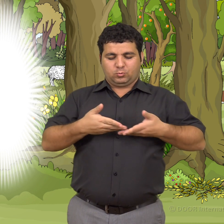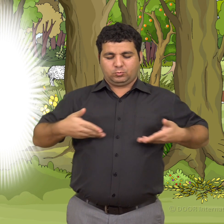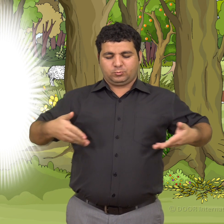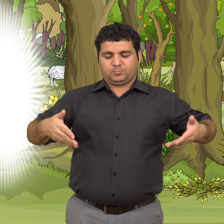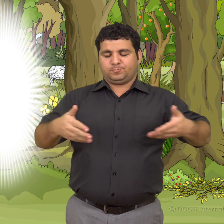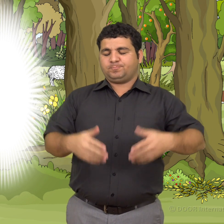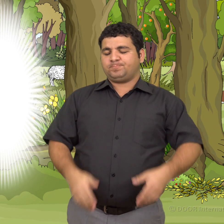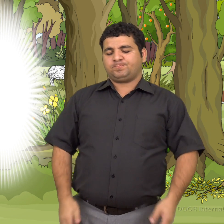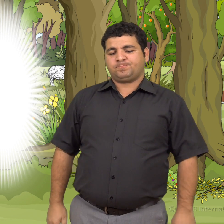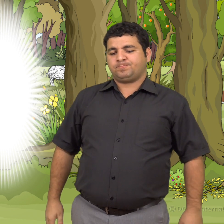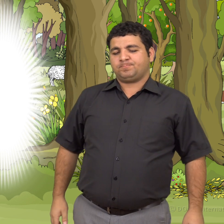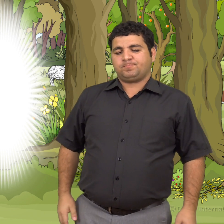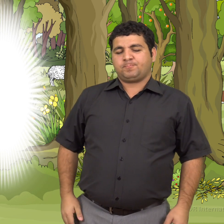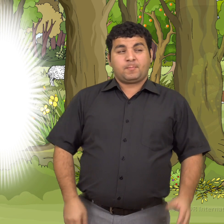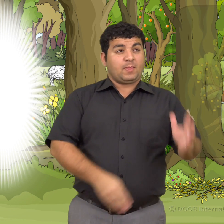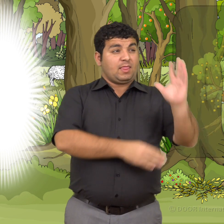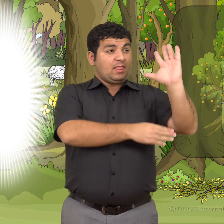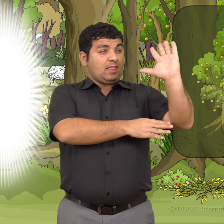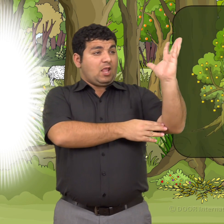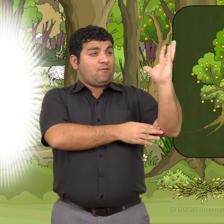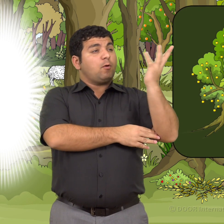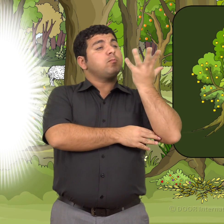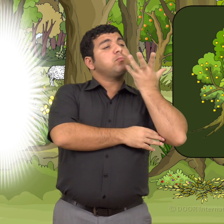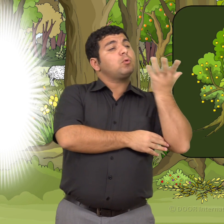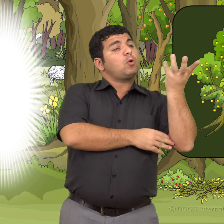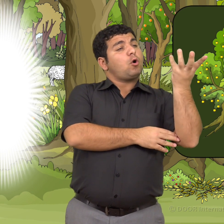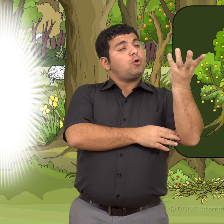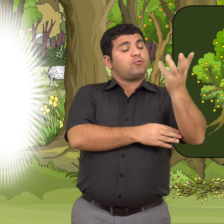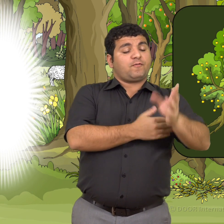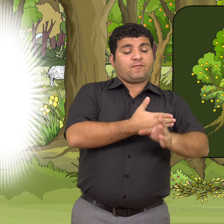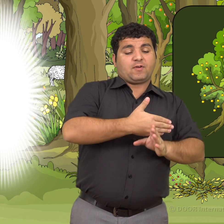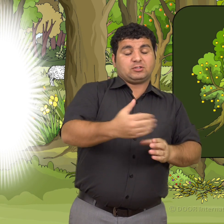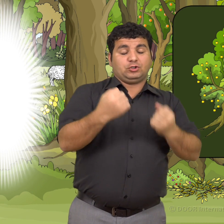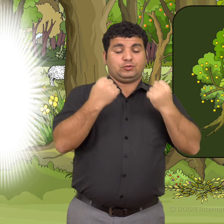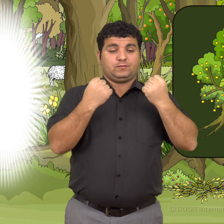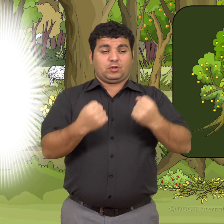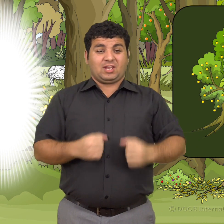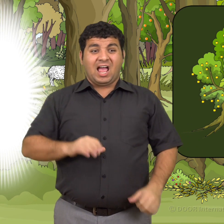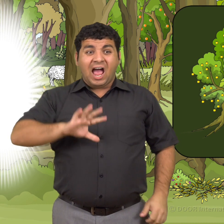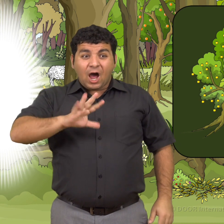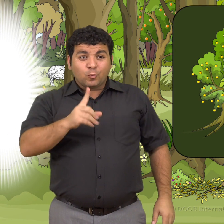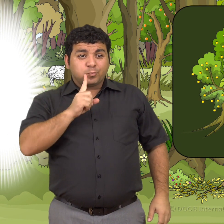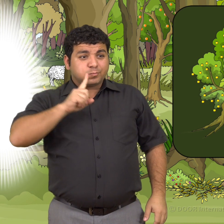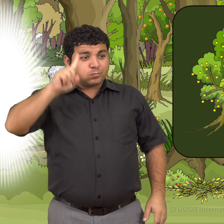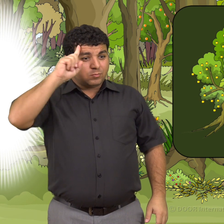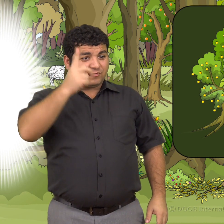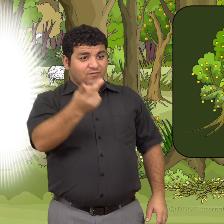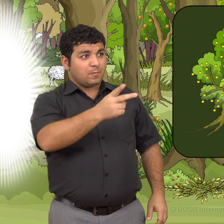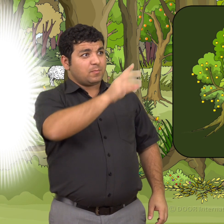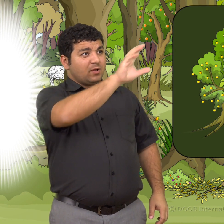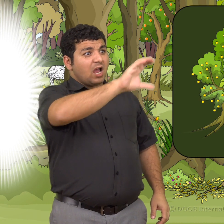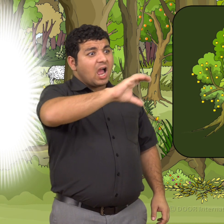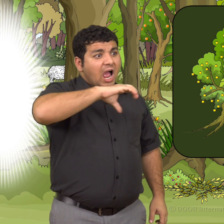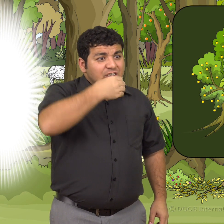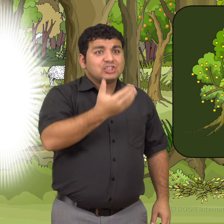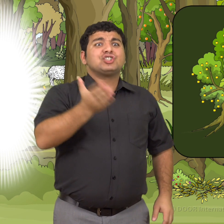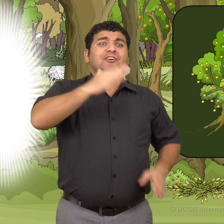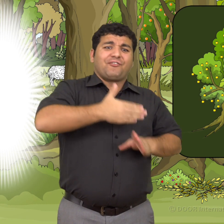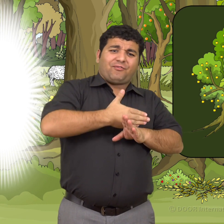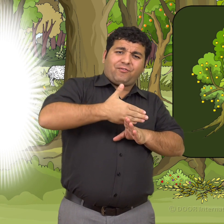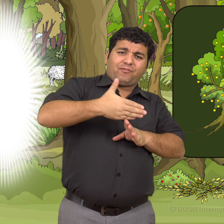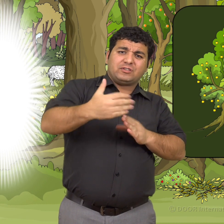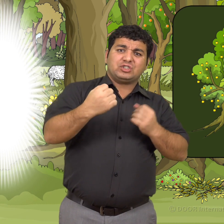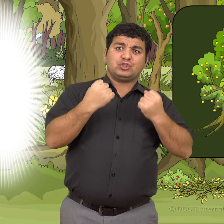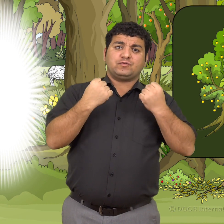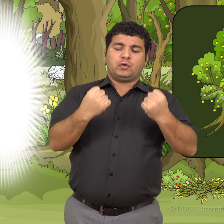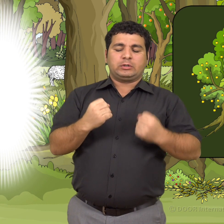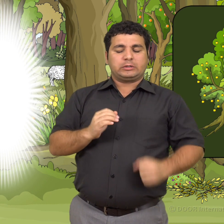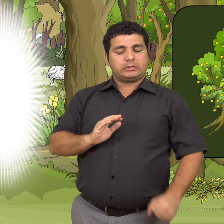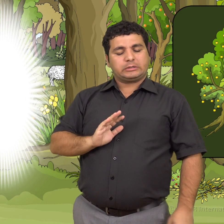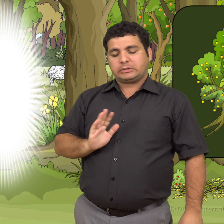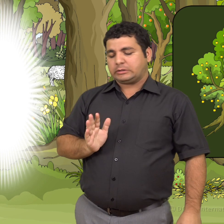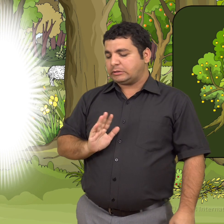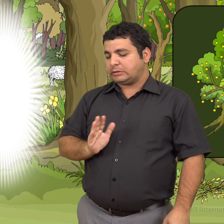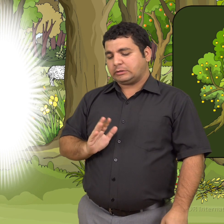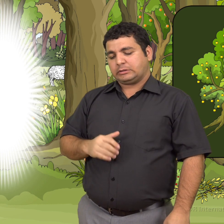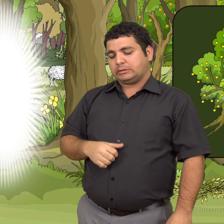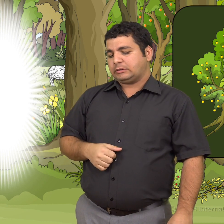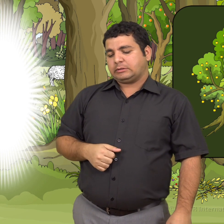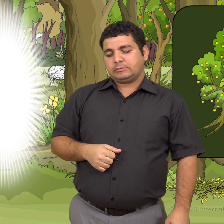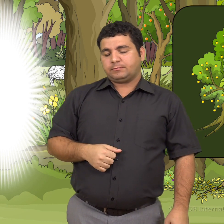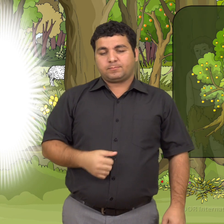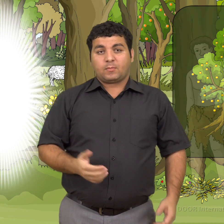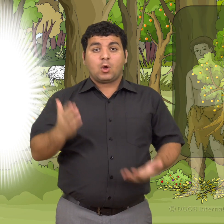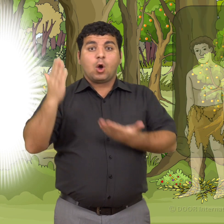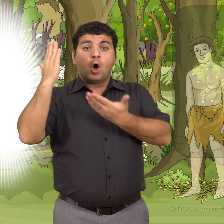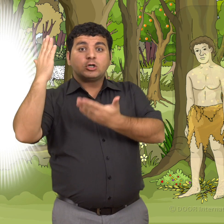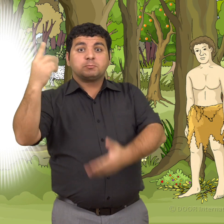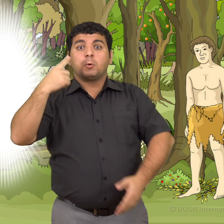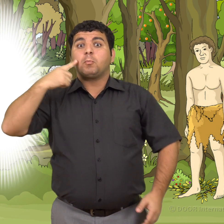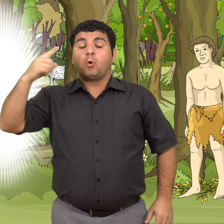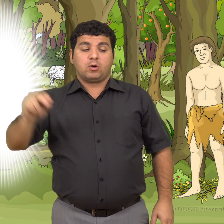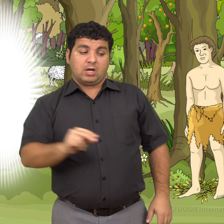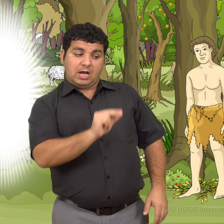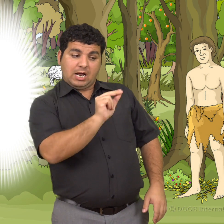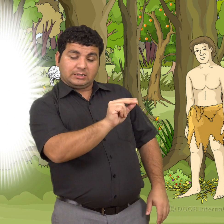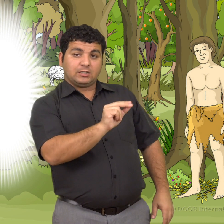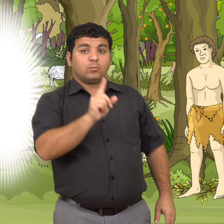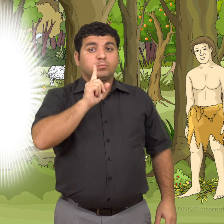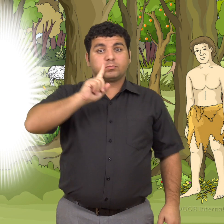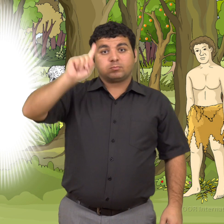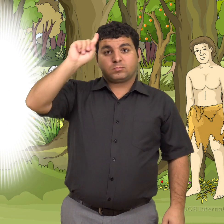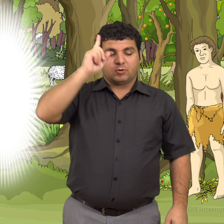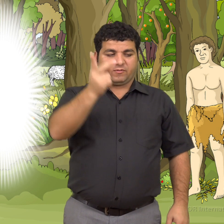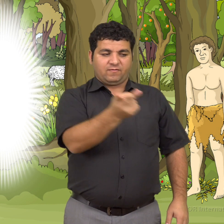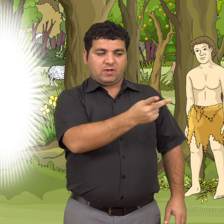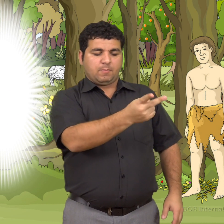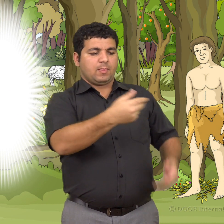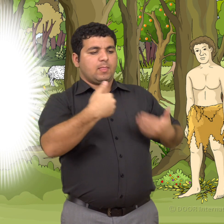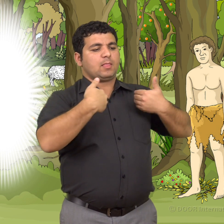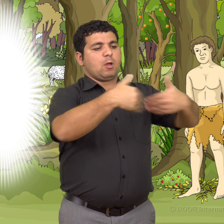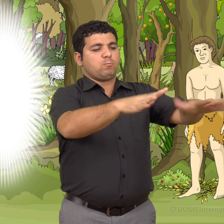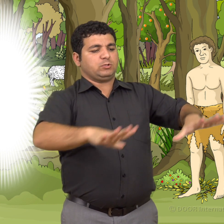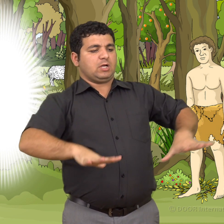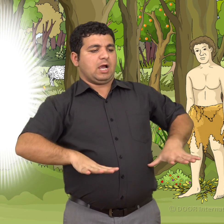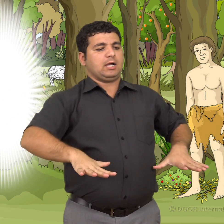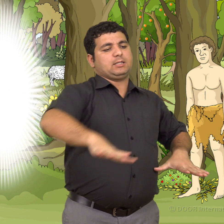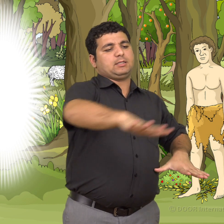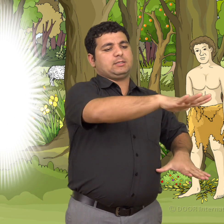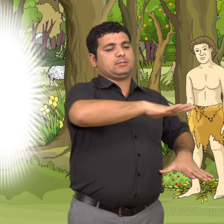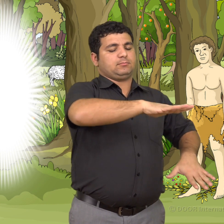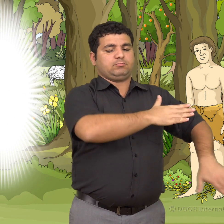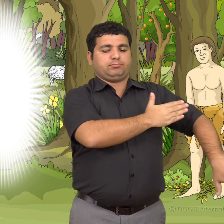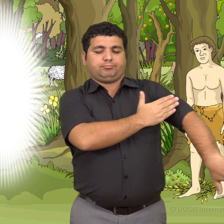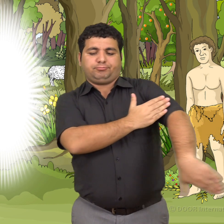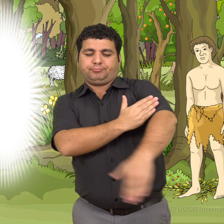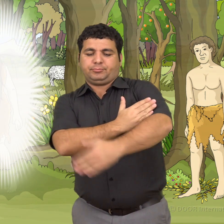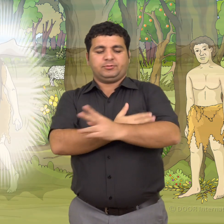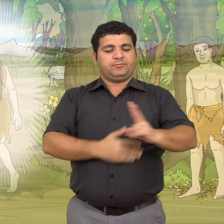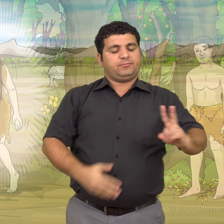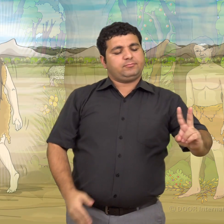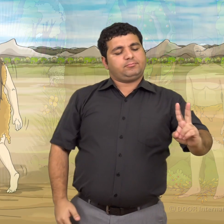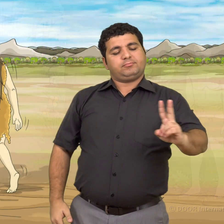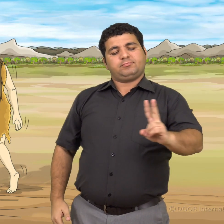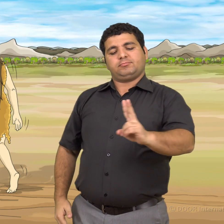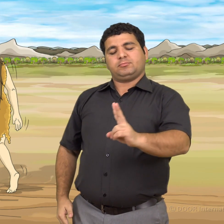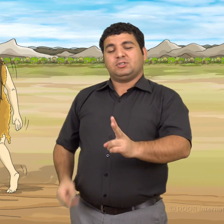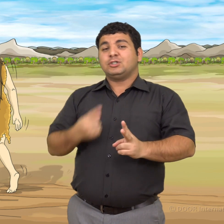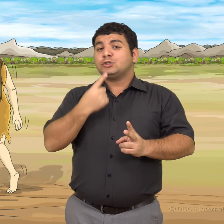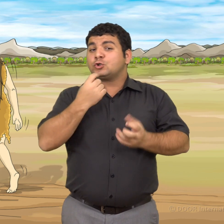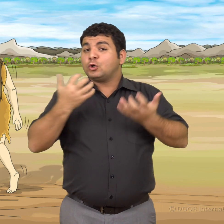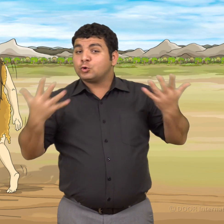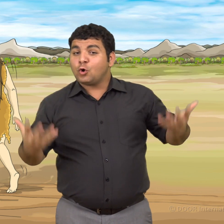And now, lest he reach out his hand and take also from the tree of life, and eat, and live forever...”